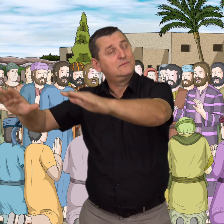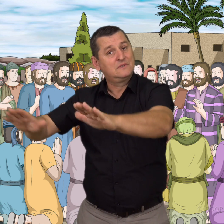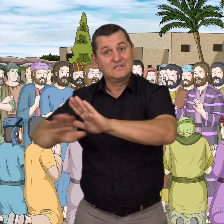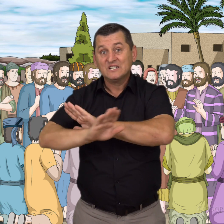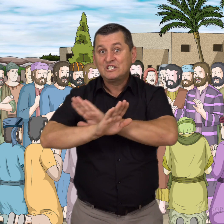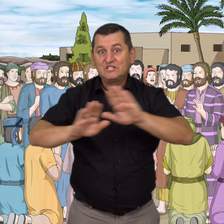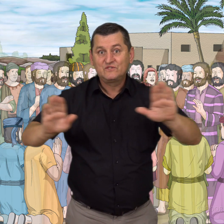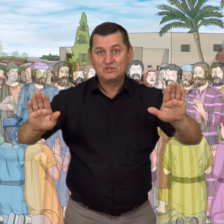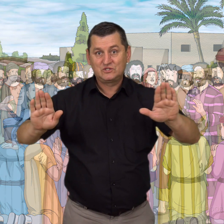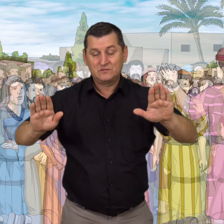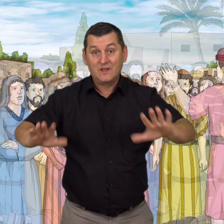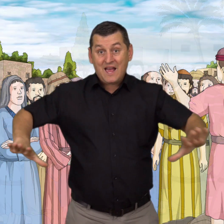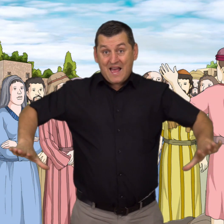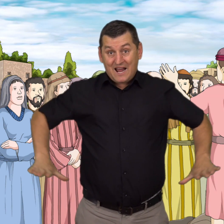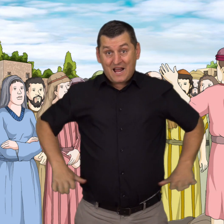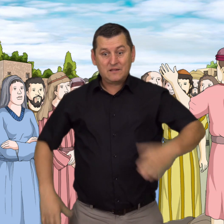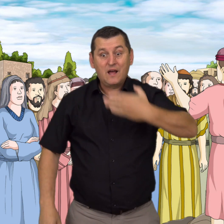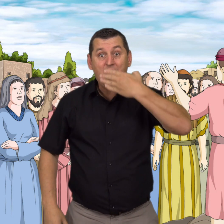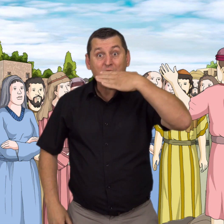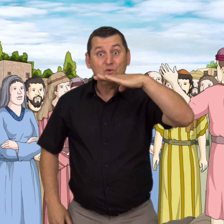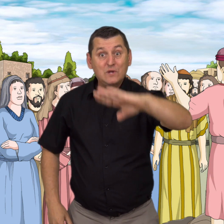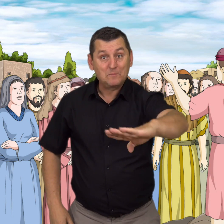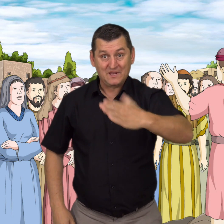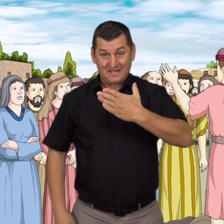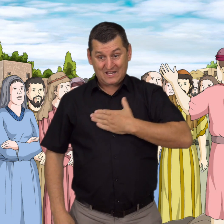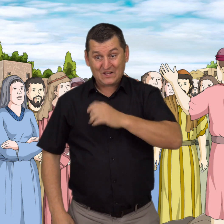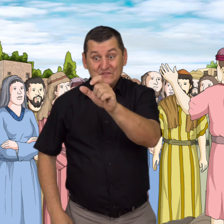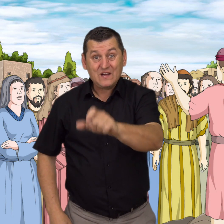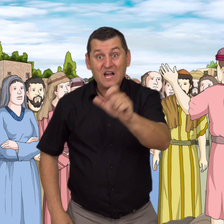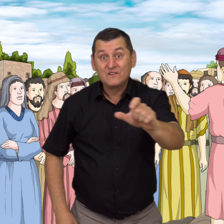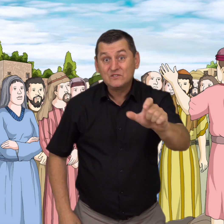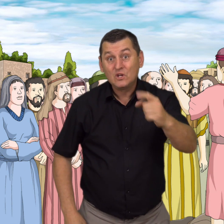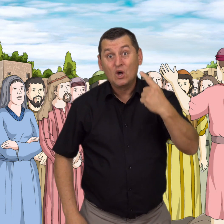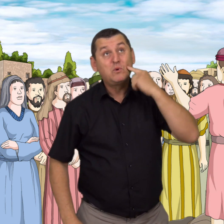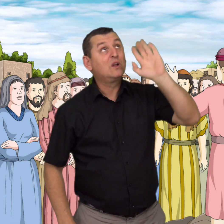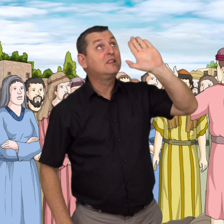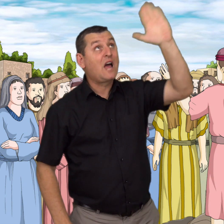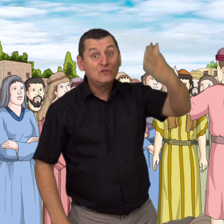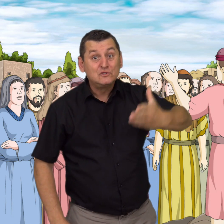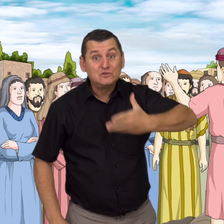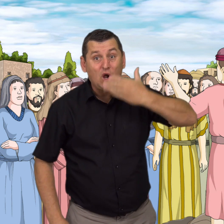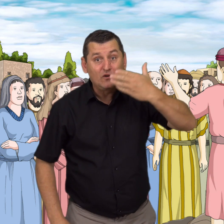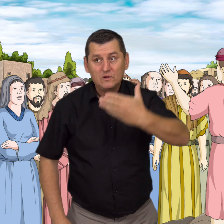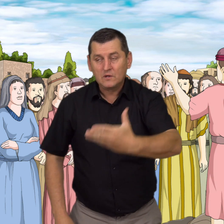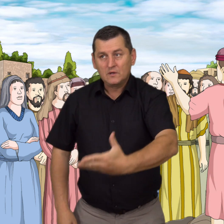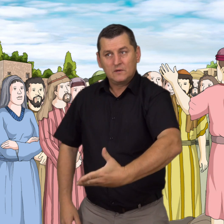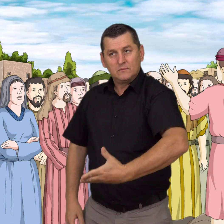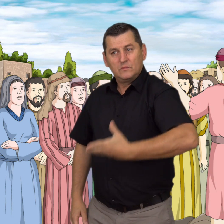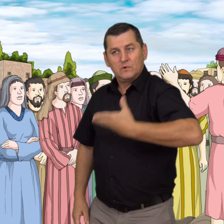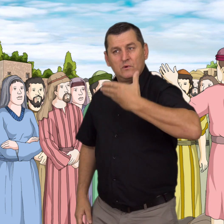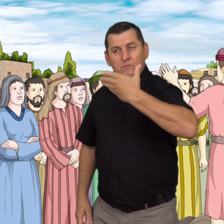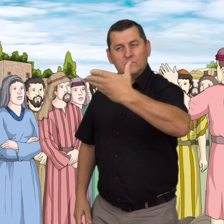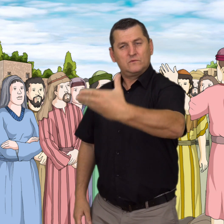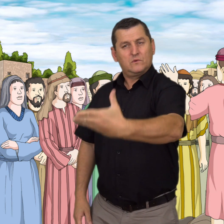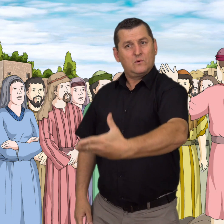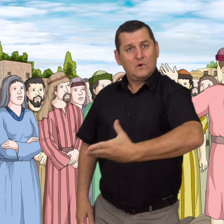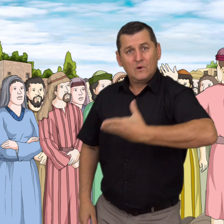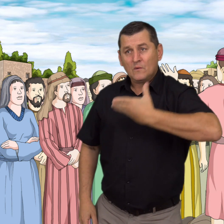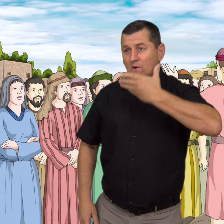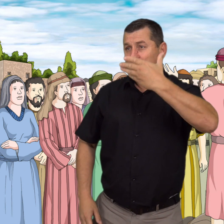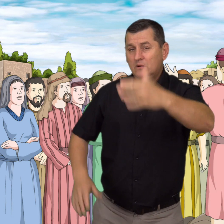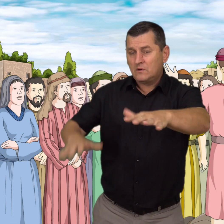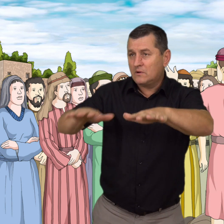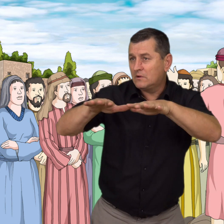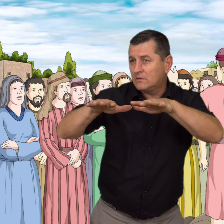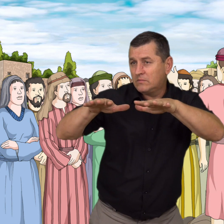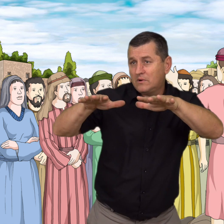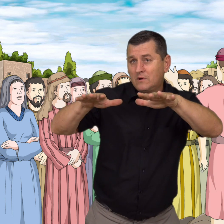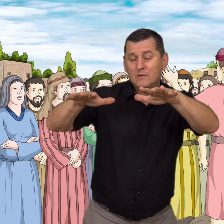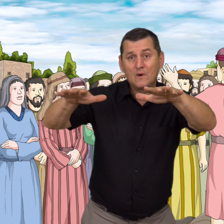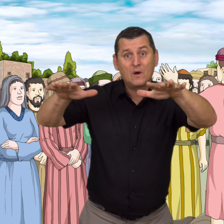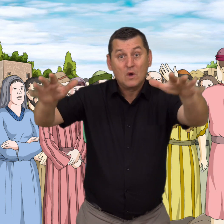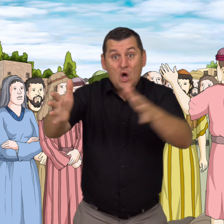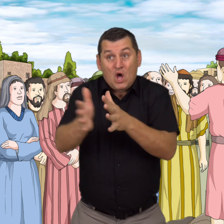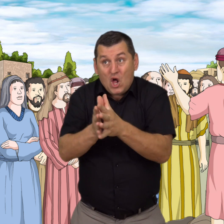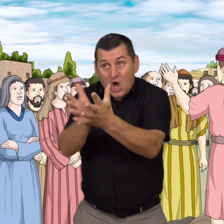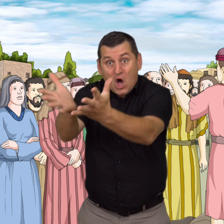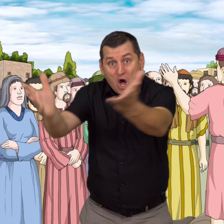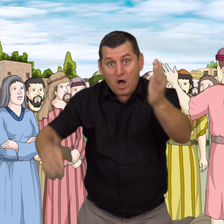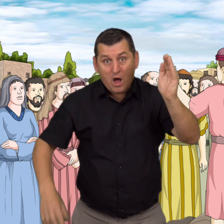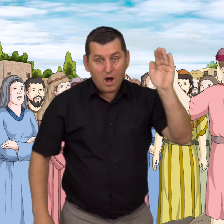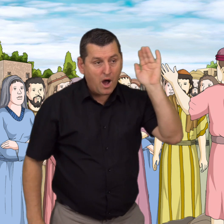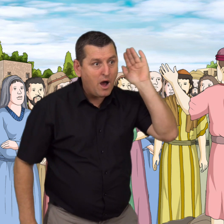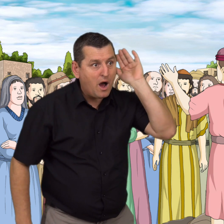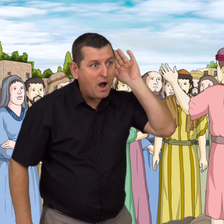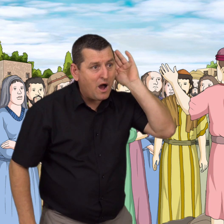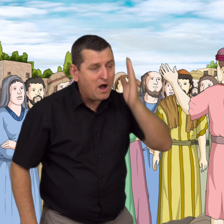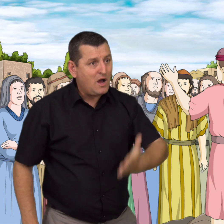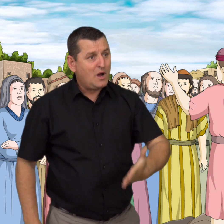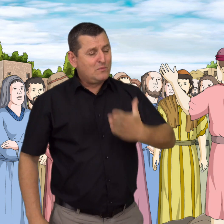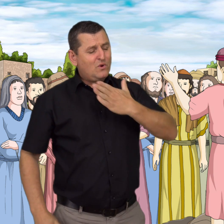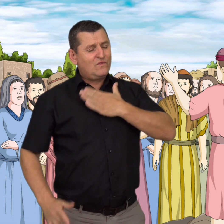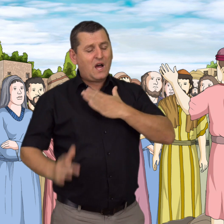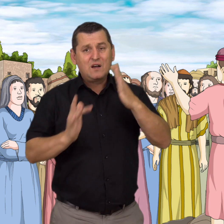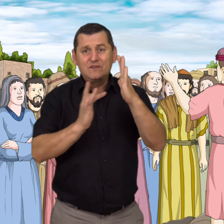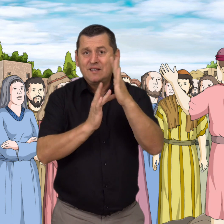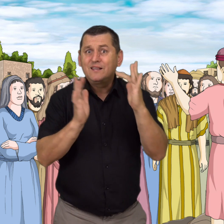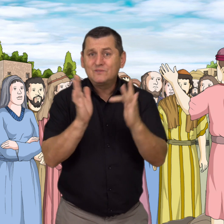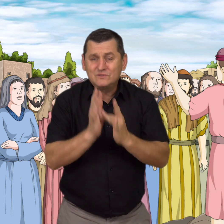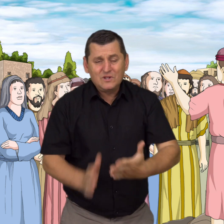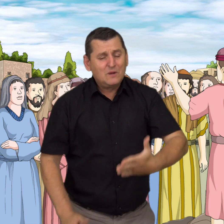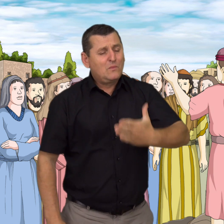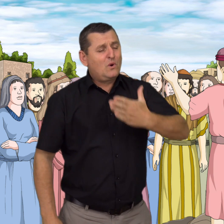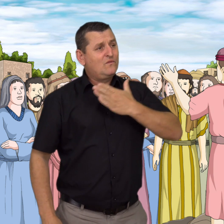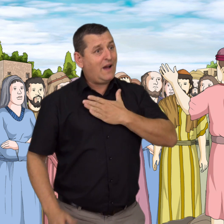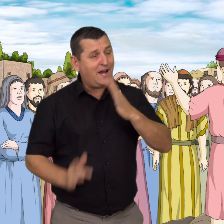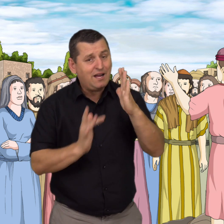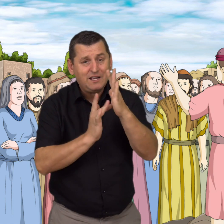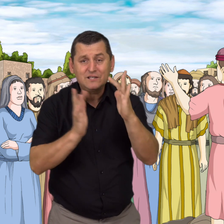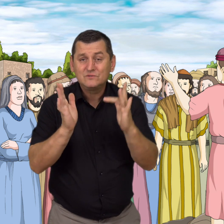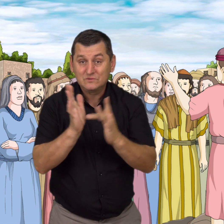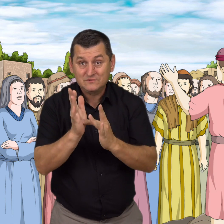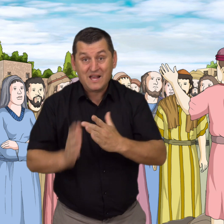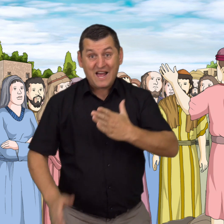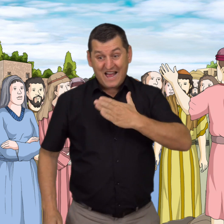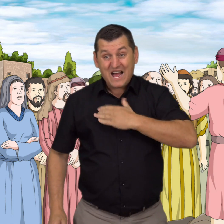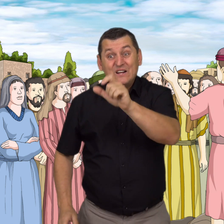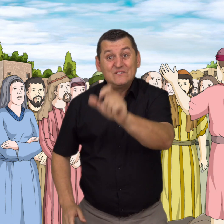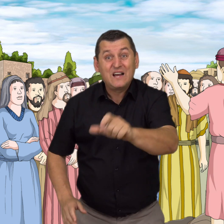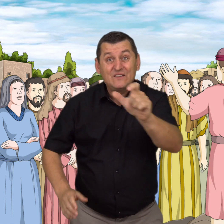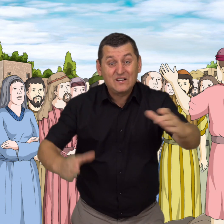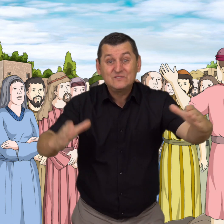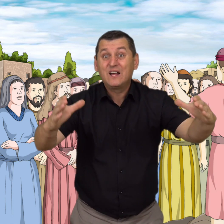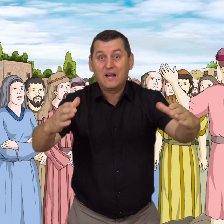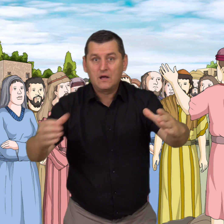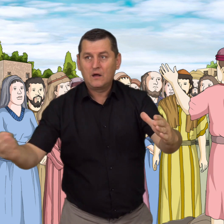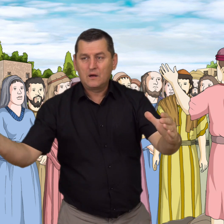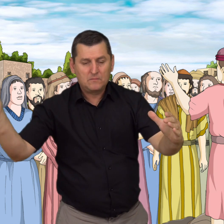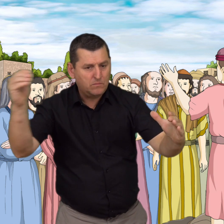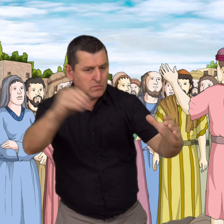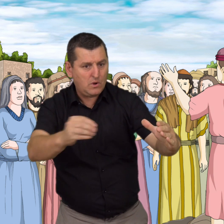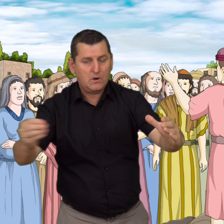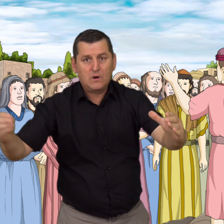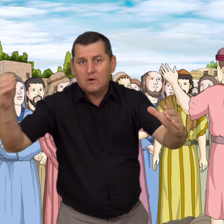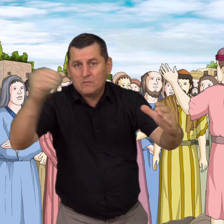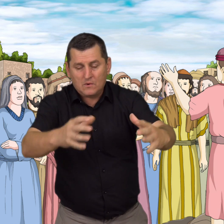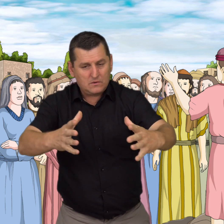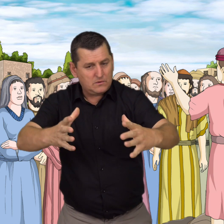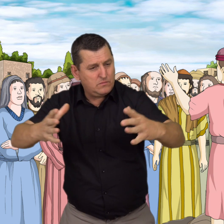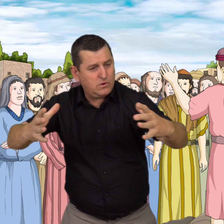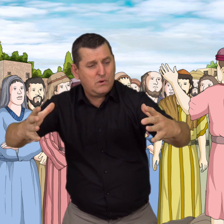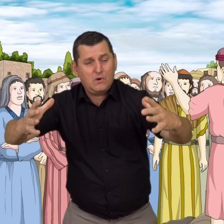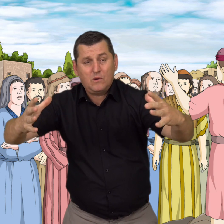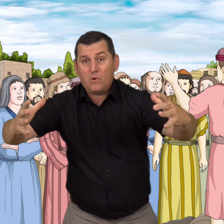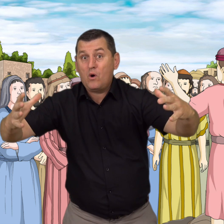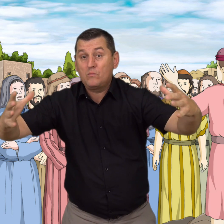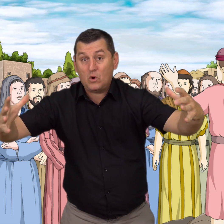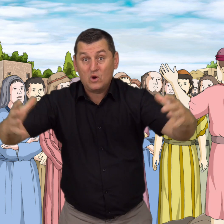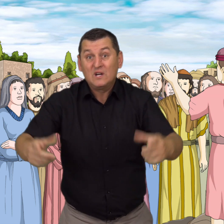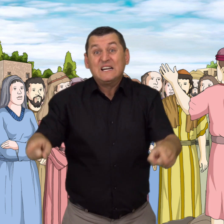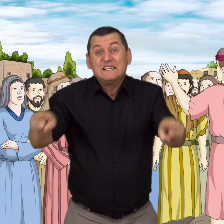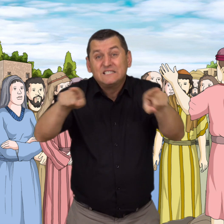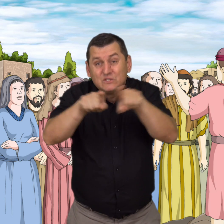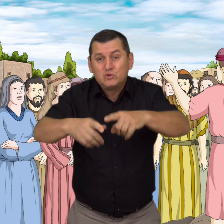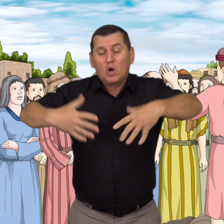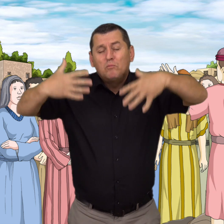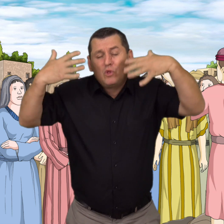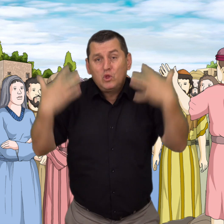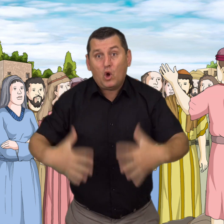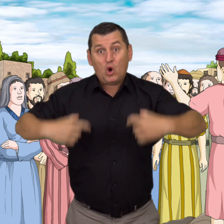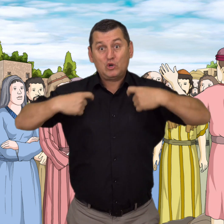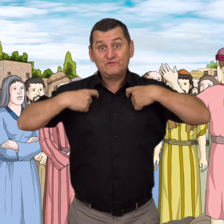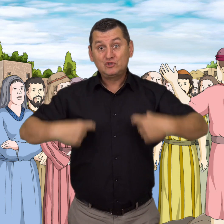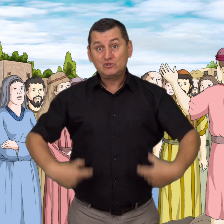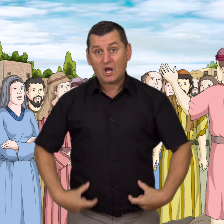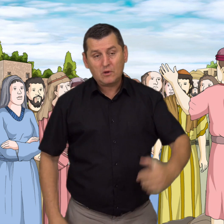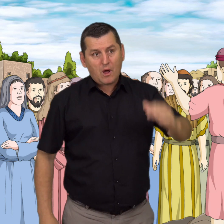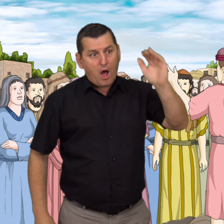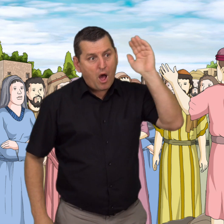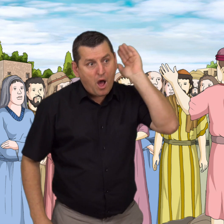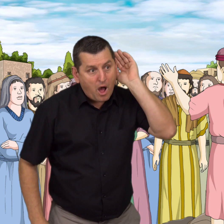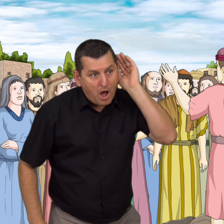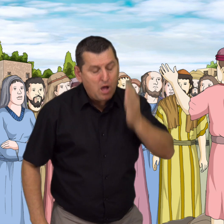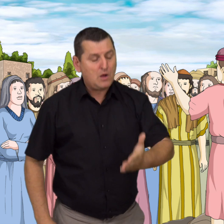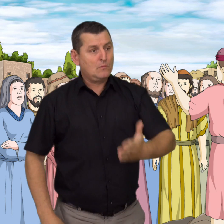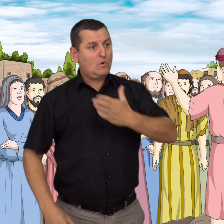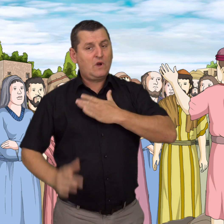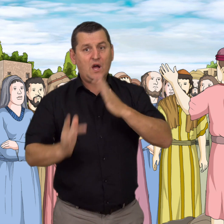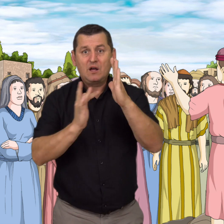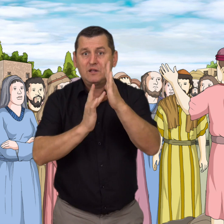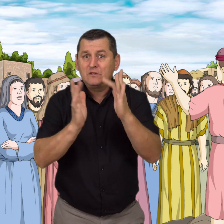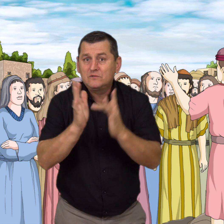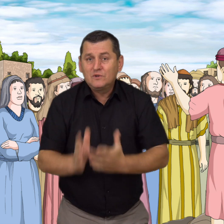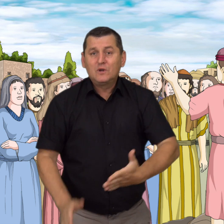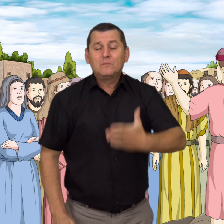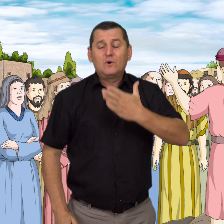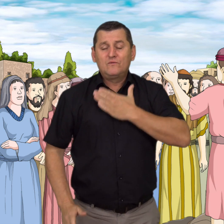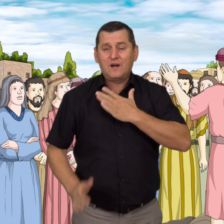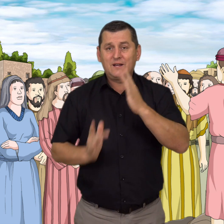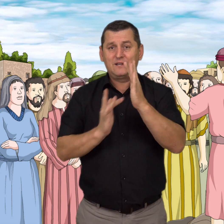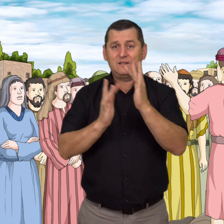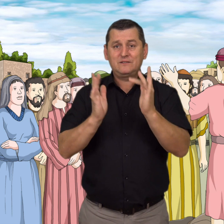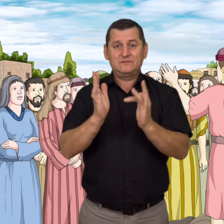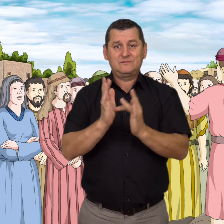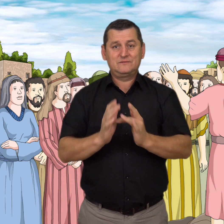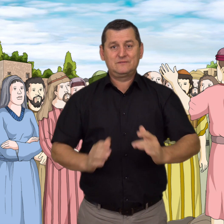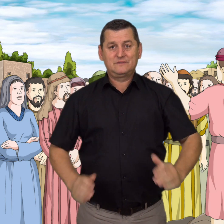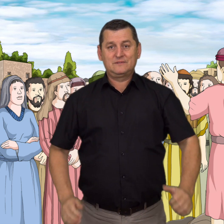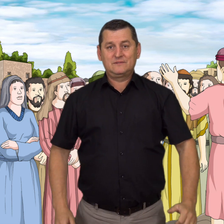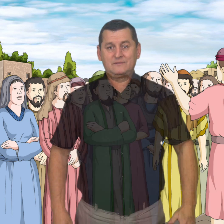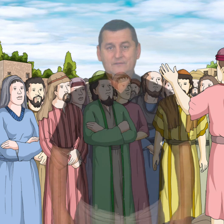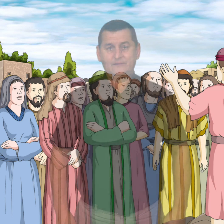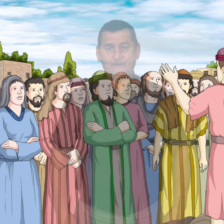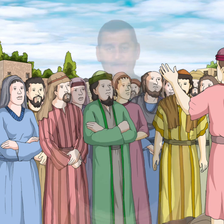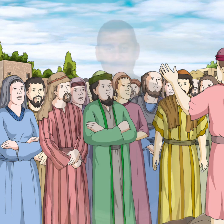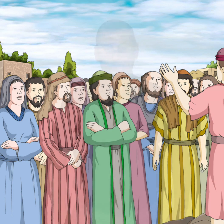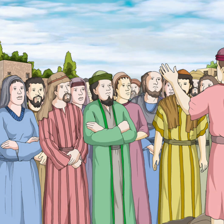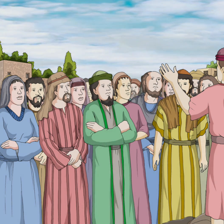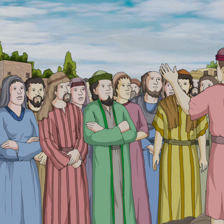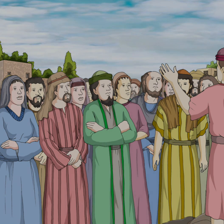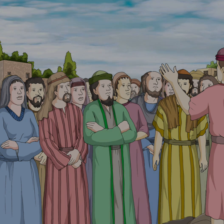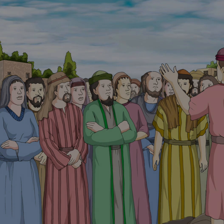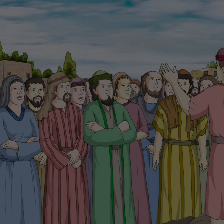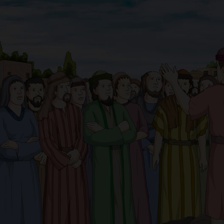So the word of God continued to spread. The number of disciples in Jerusalem grew rapidly, and a great number of priests became obedient to the faith.